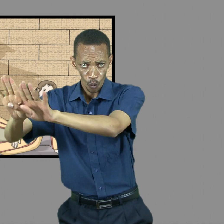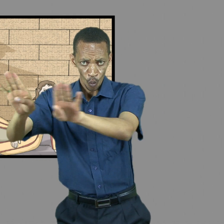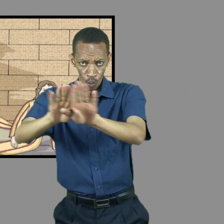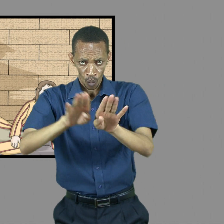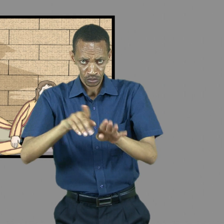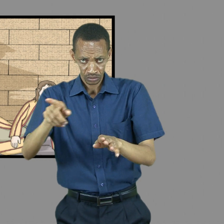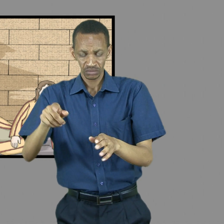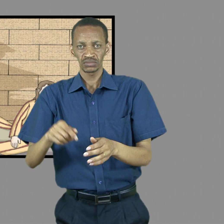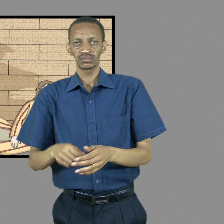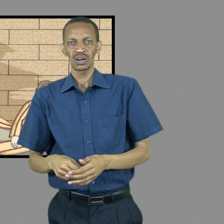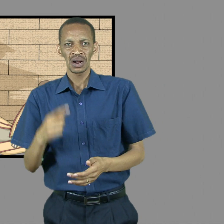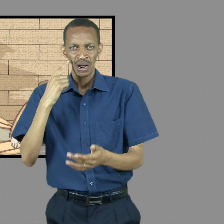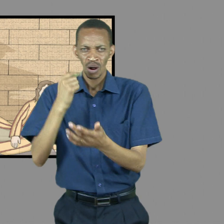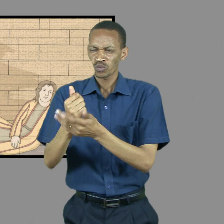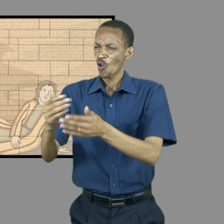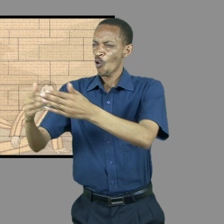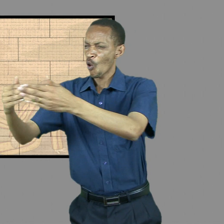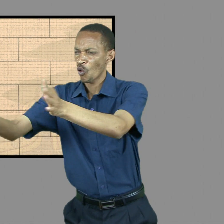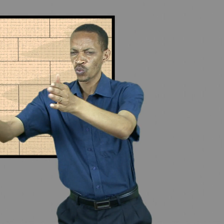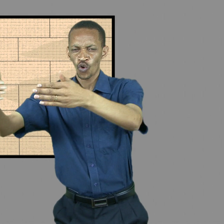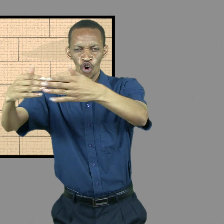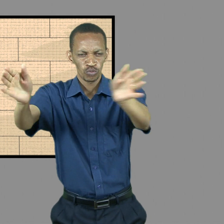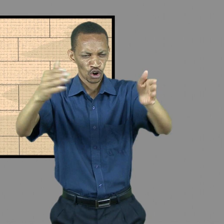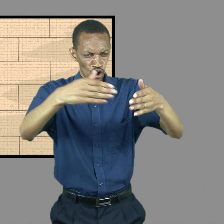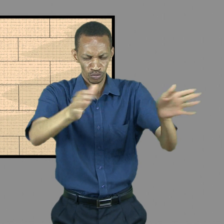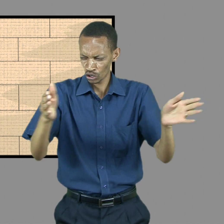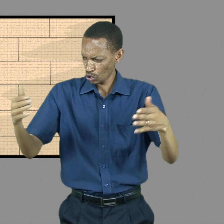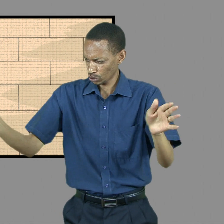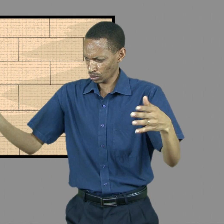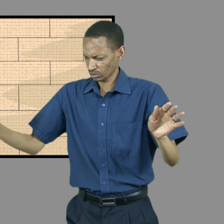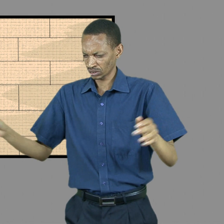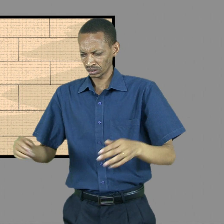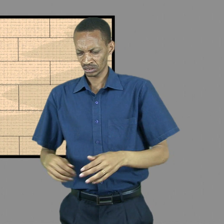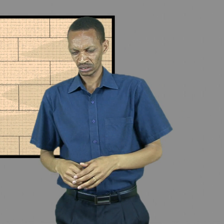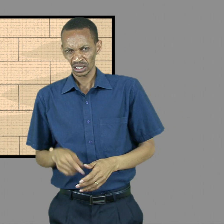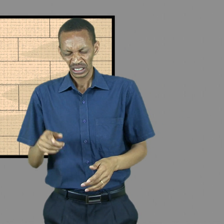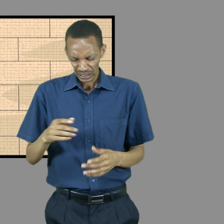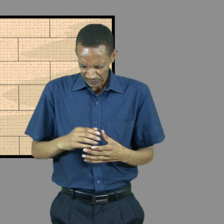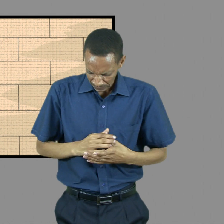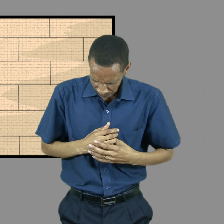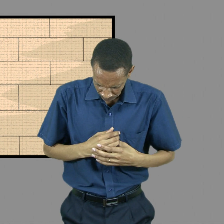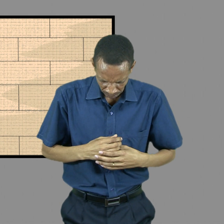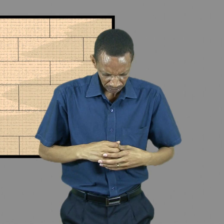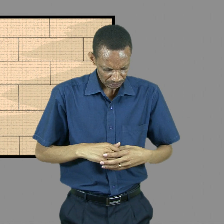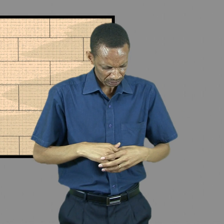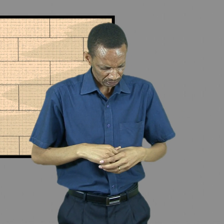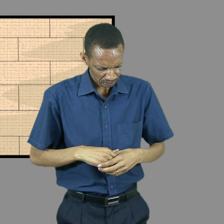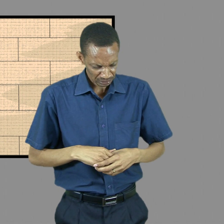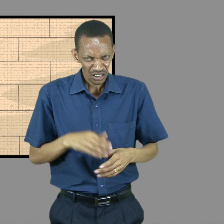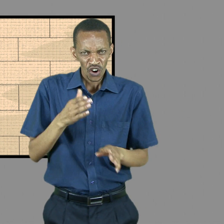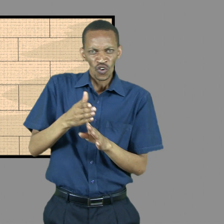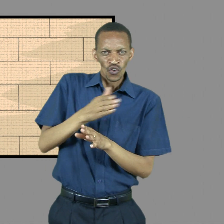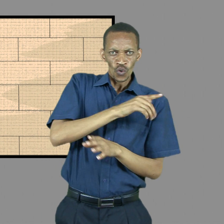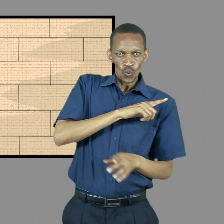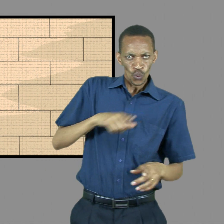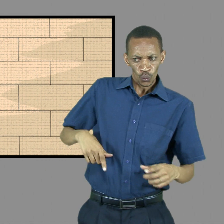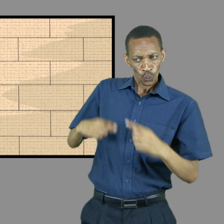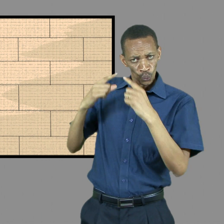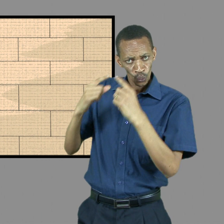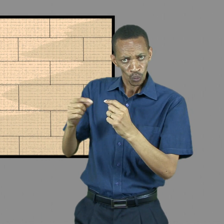then he opened the doors of the house of the LORD.